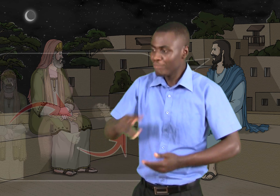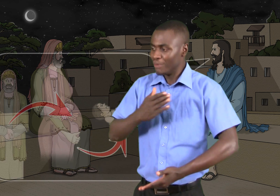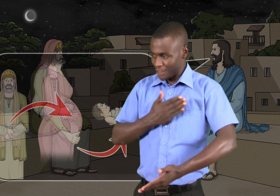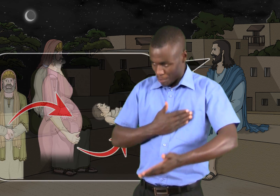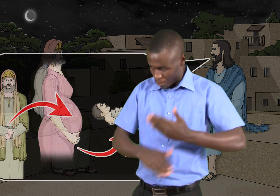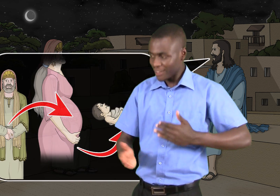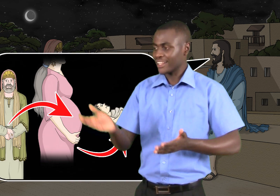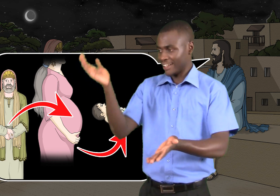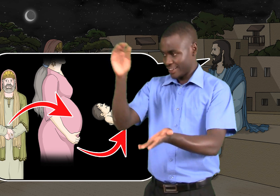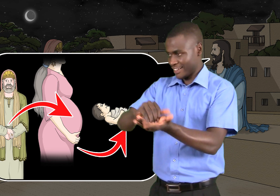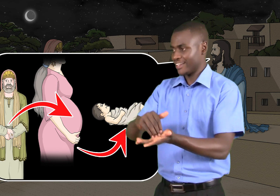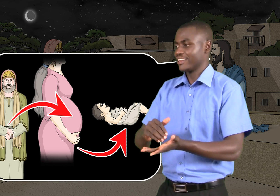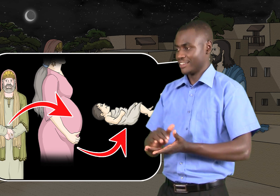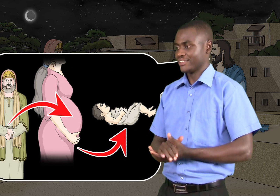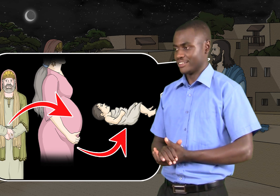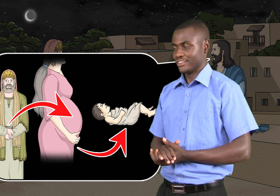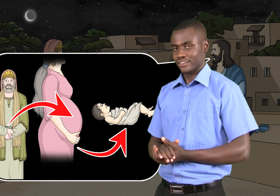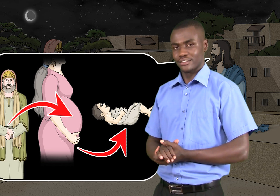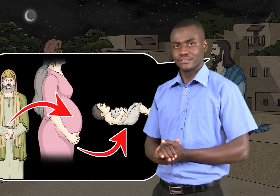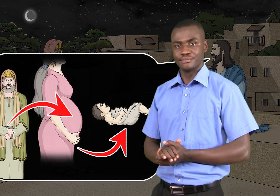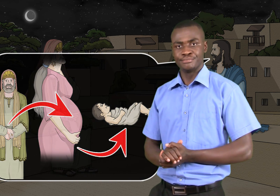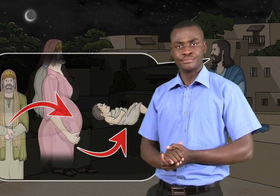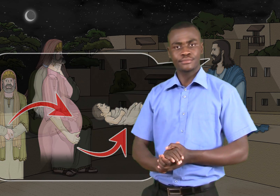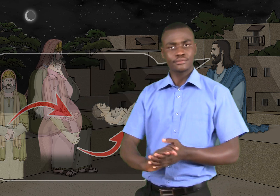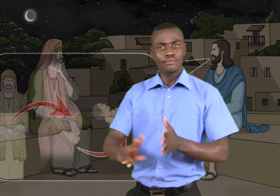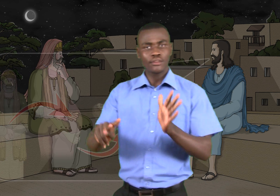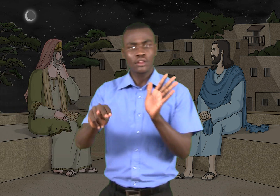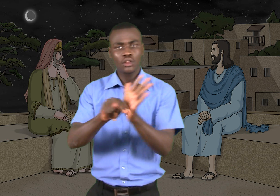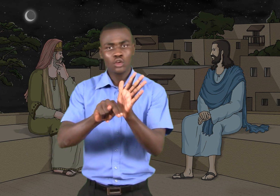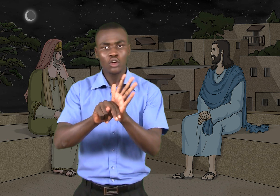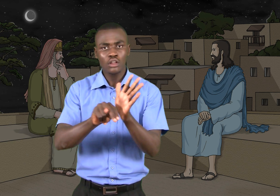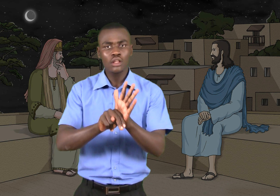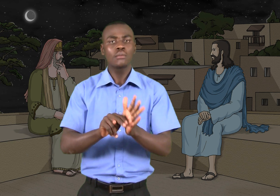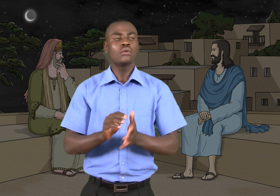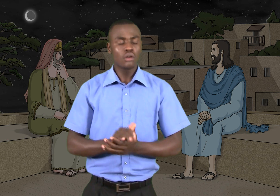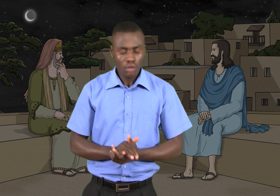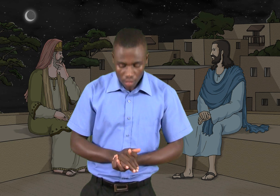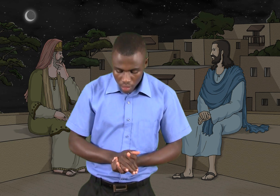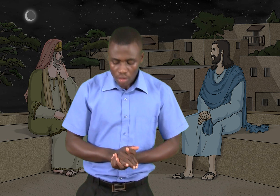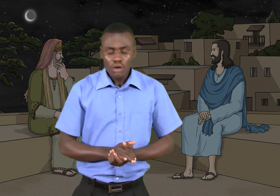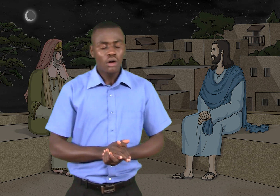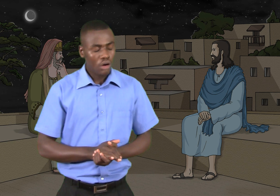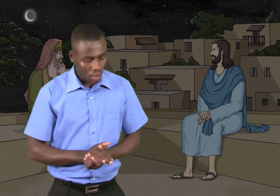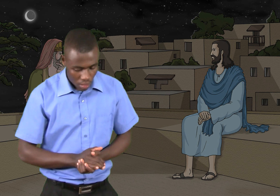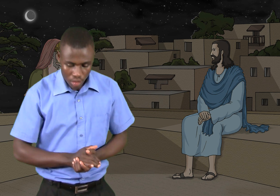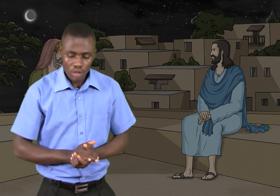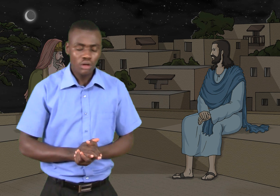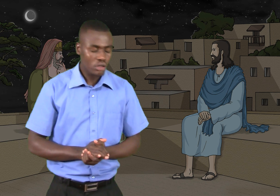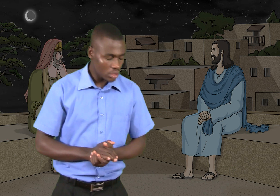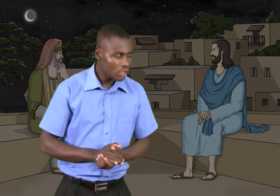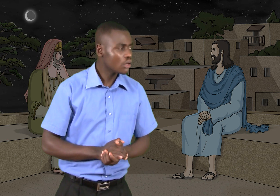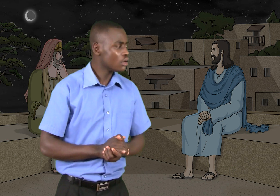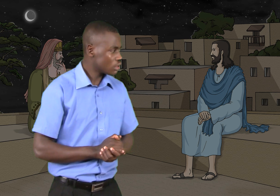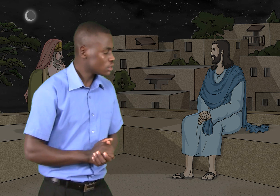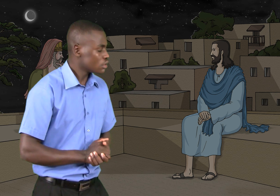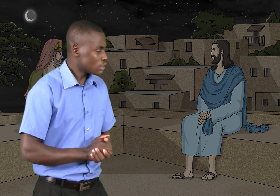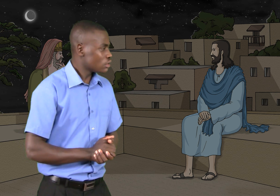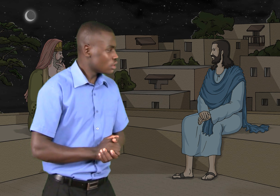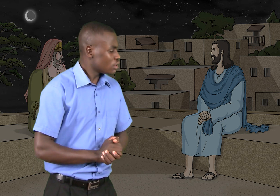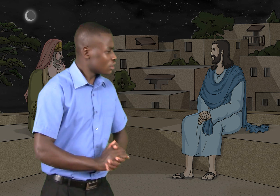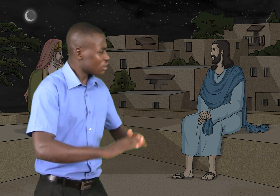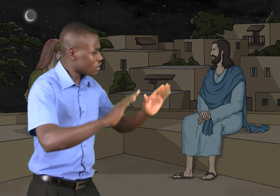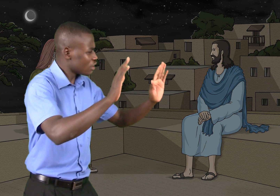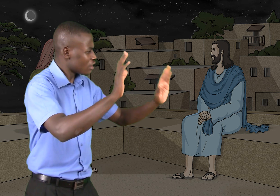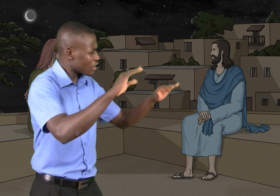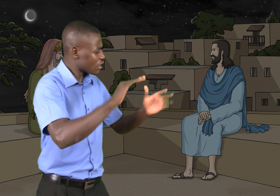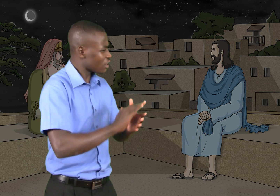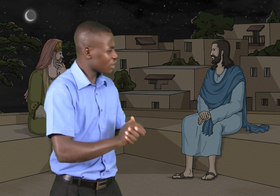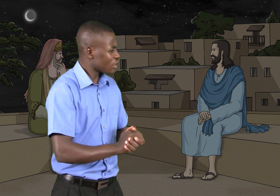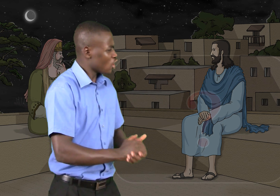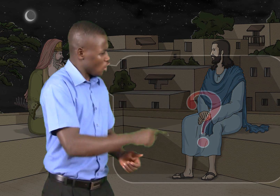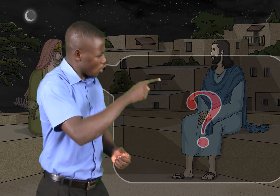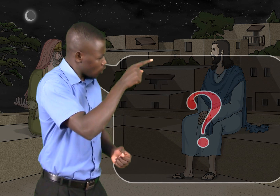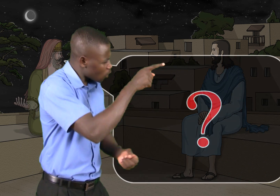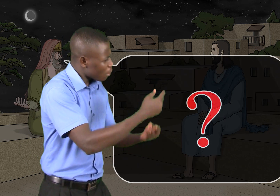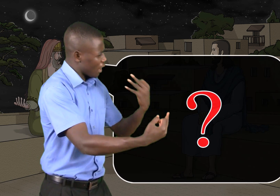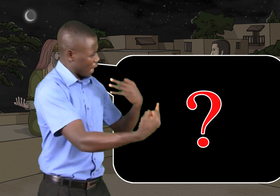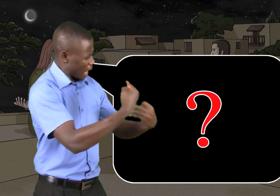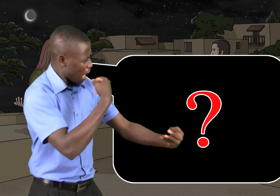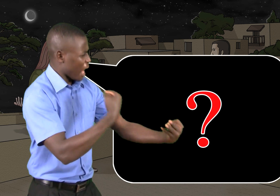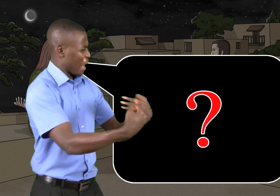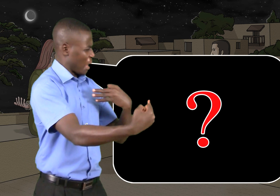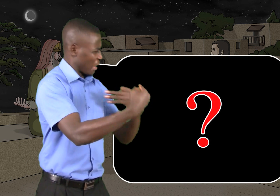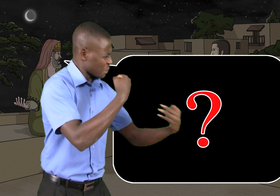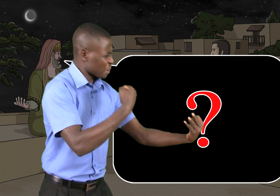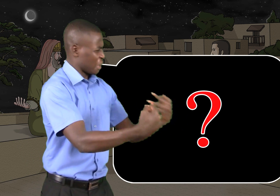So it is with everyone born of the Spirit.”